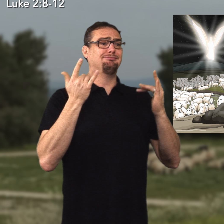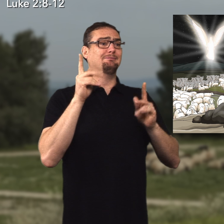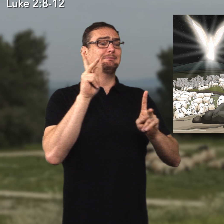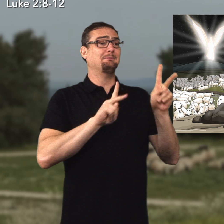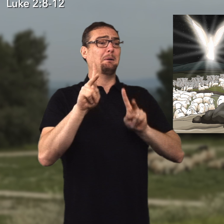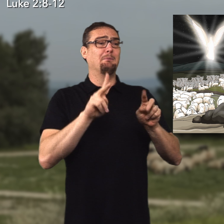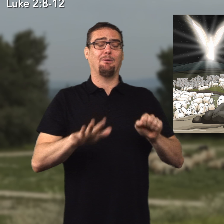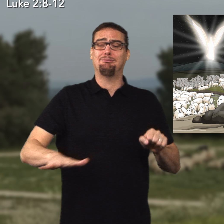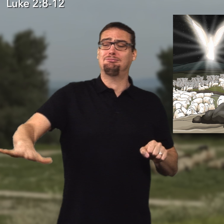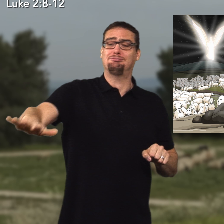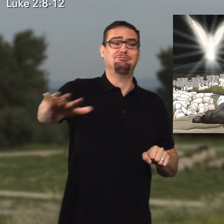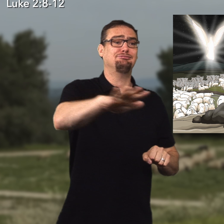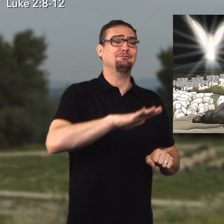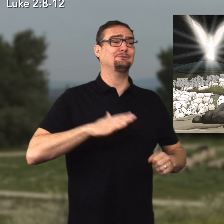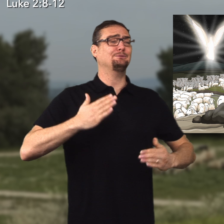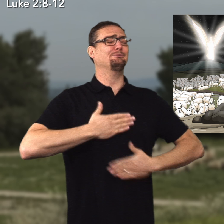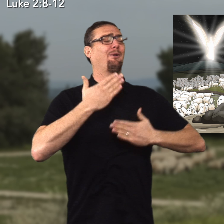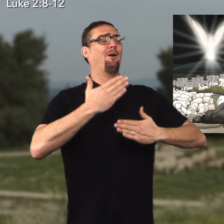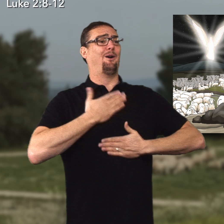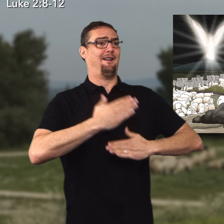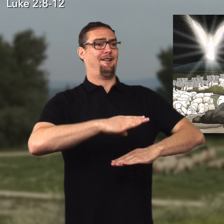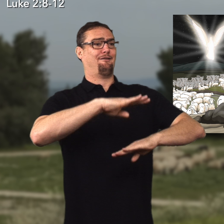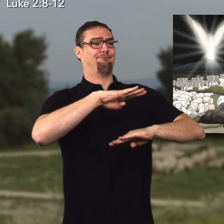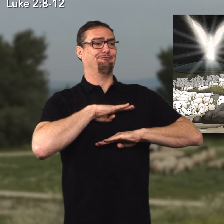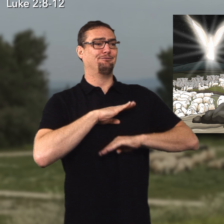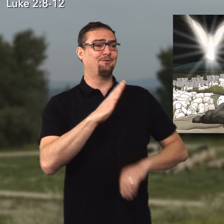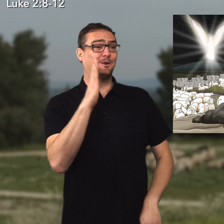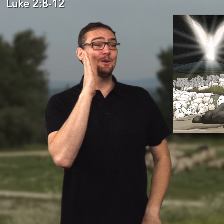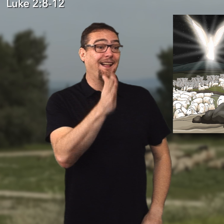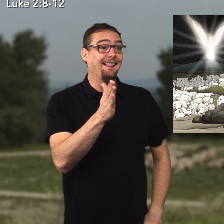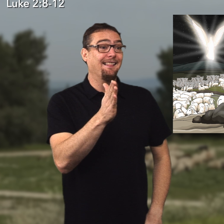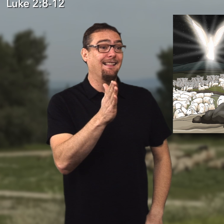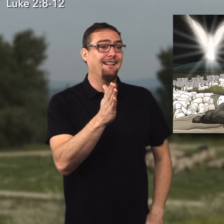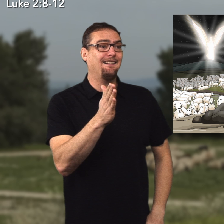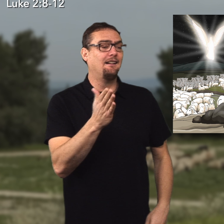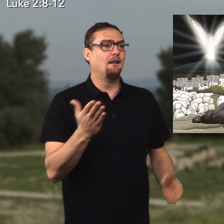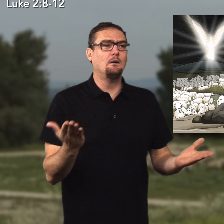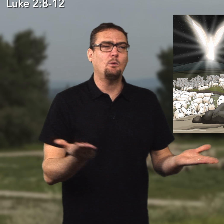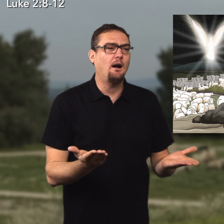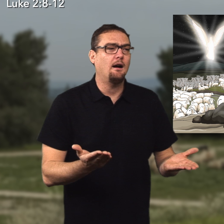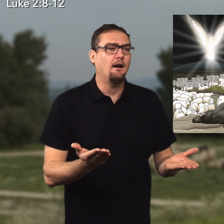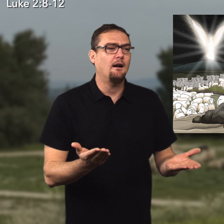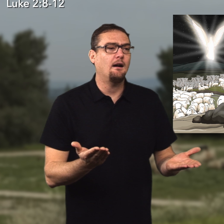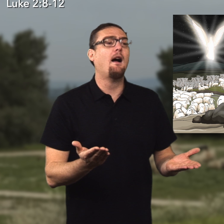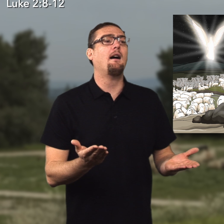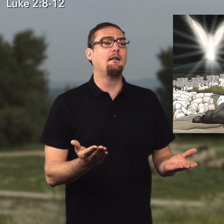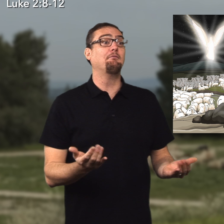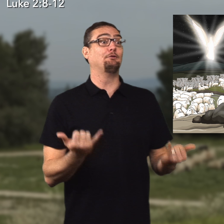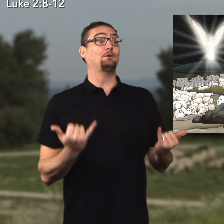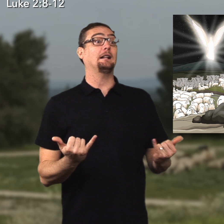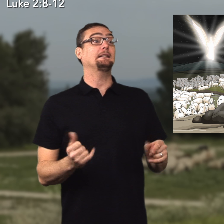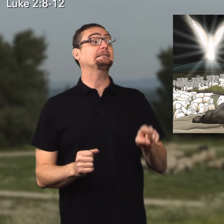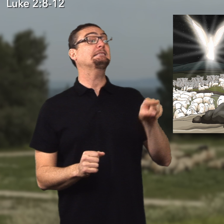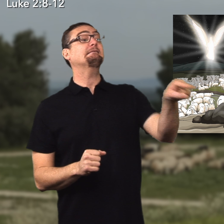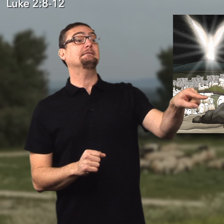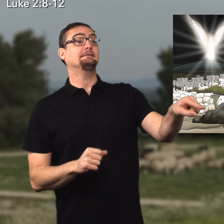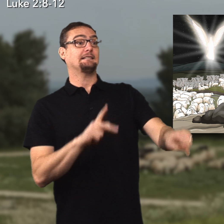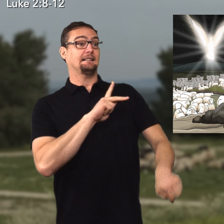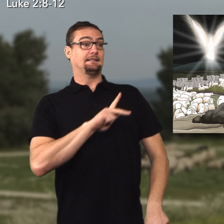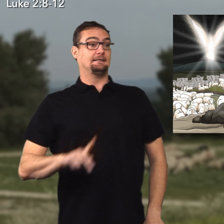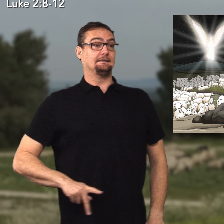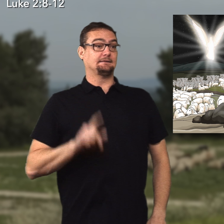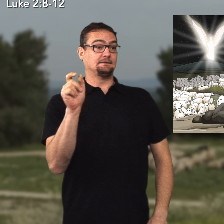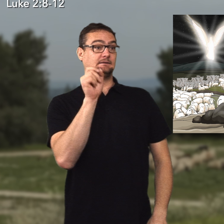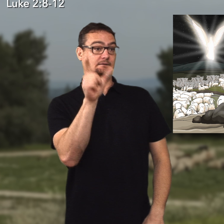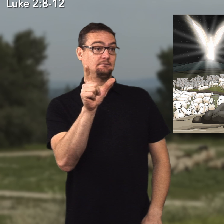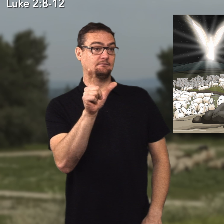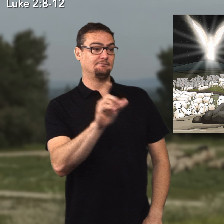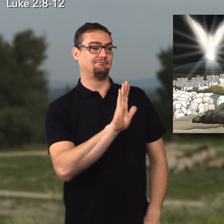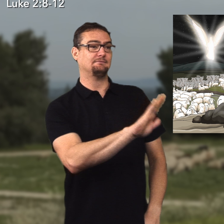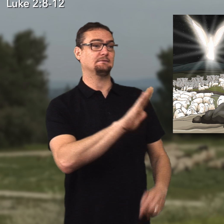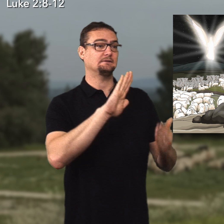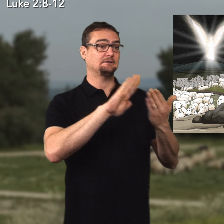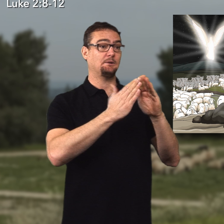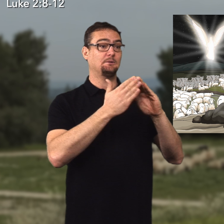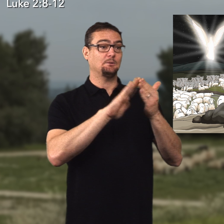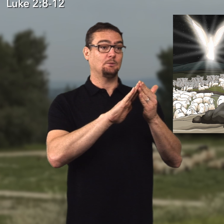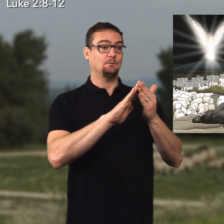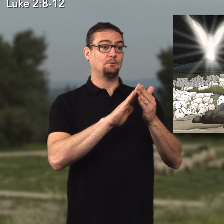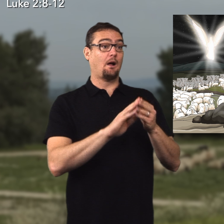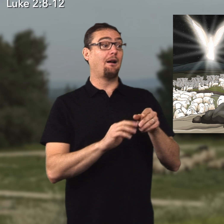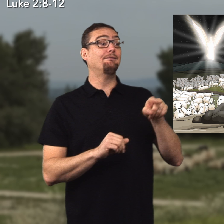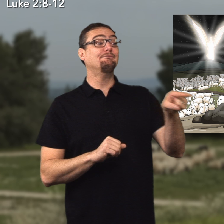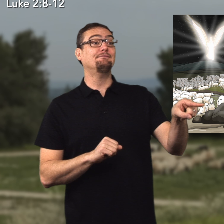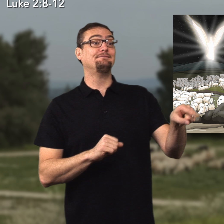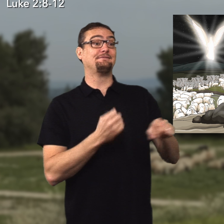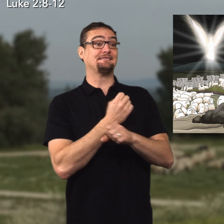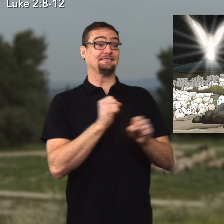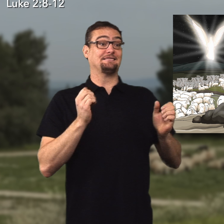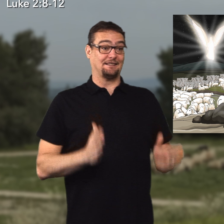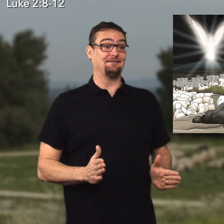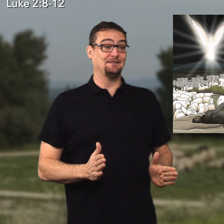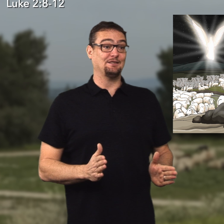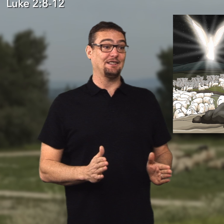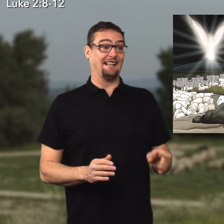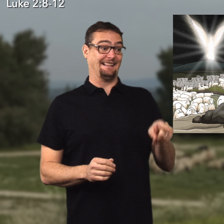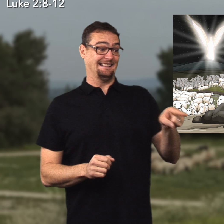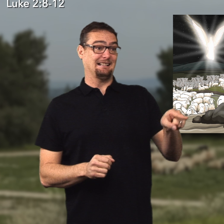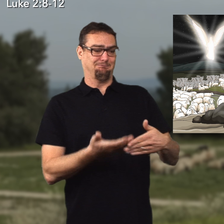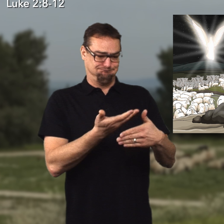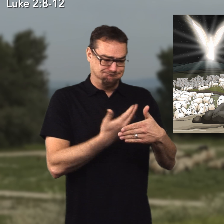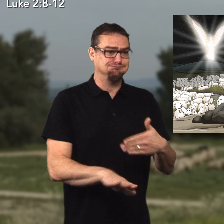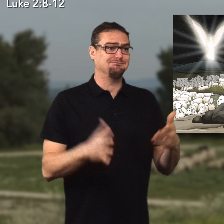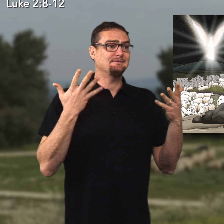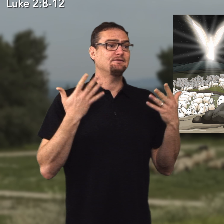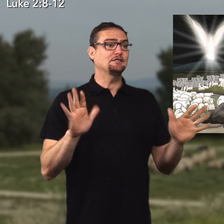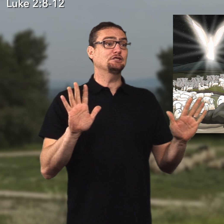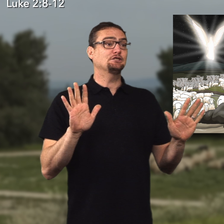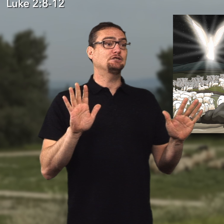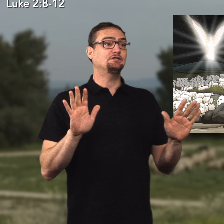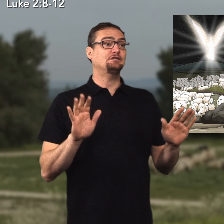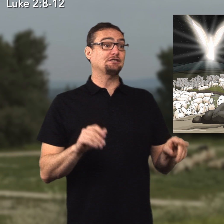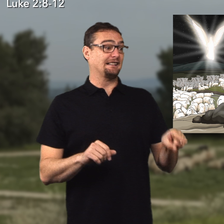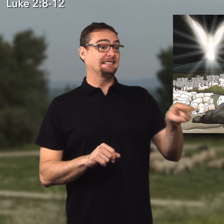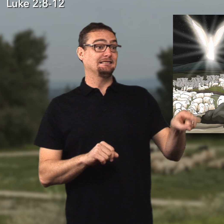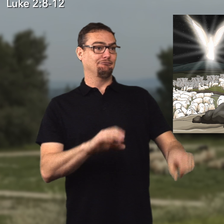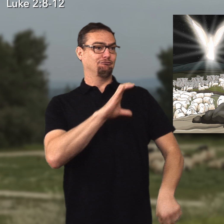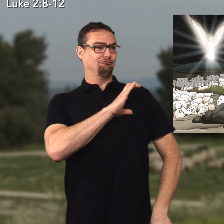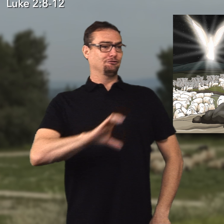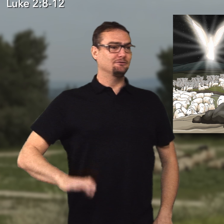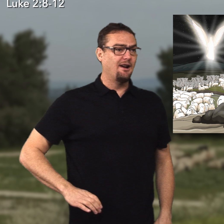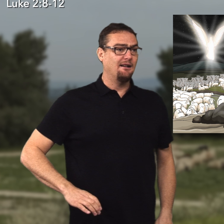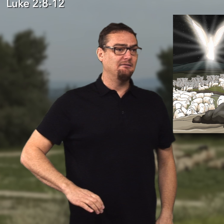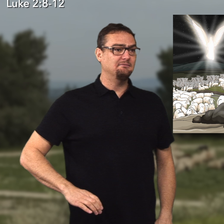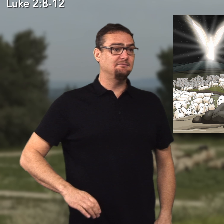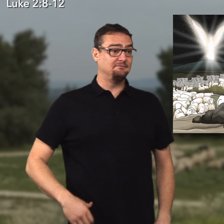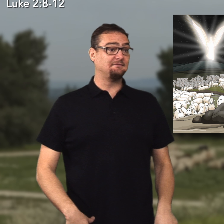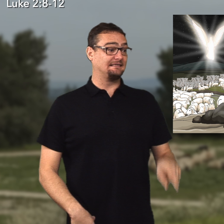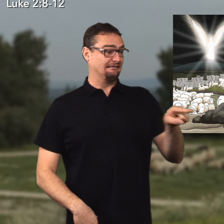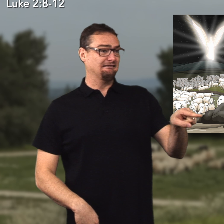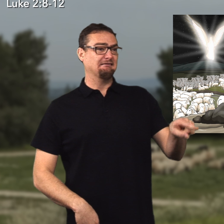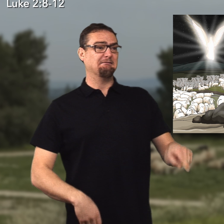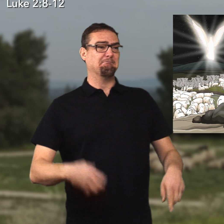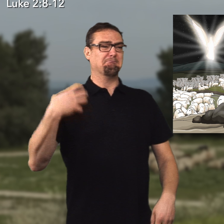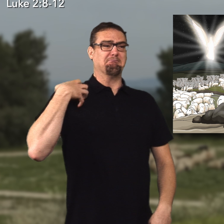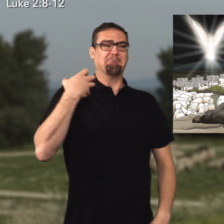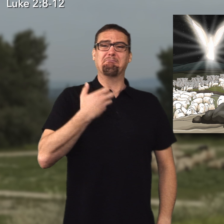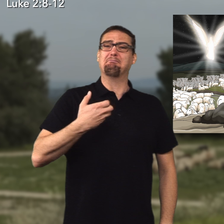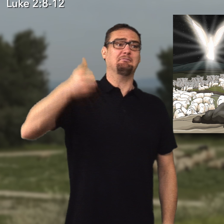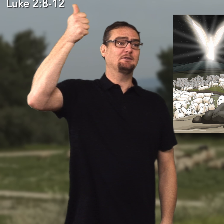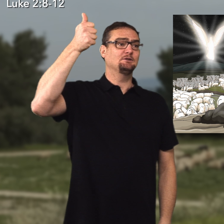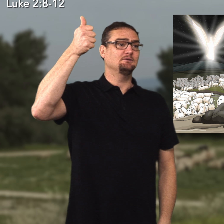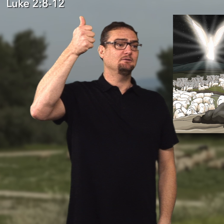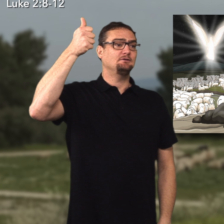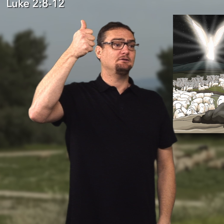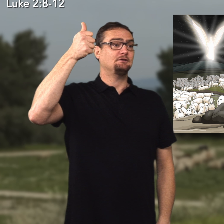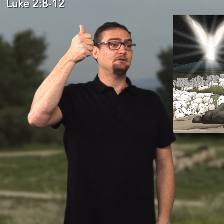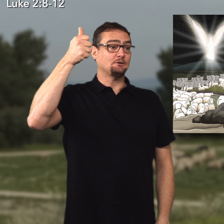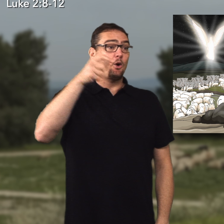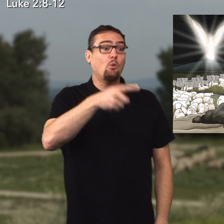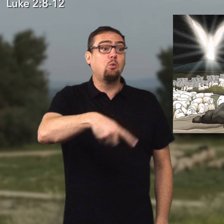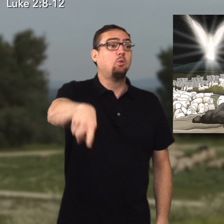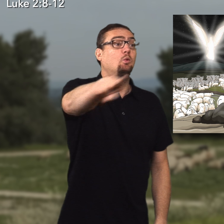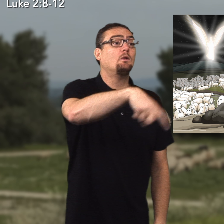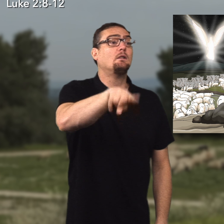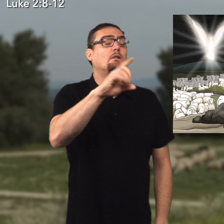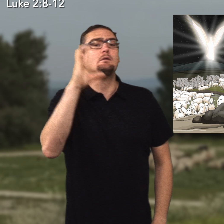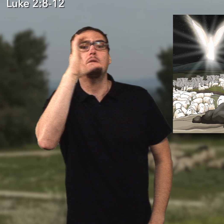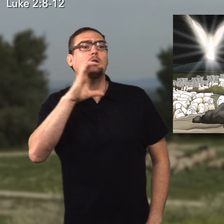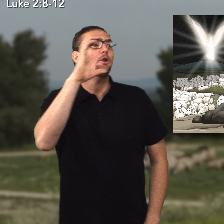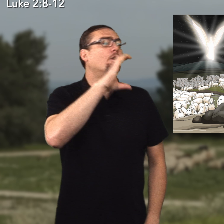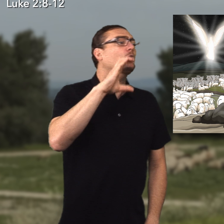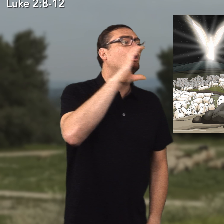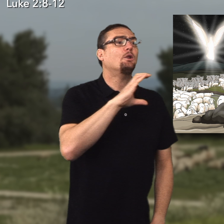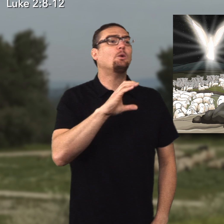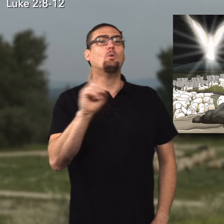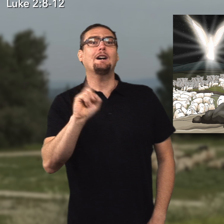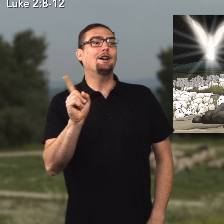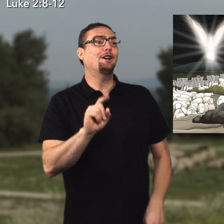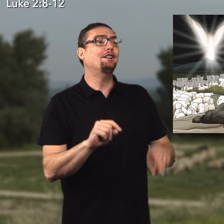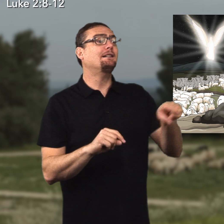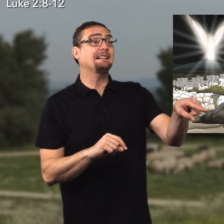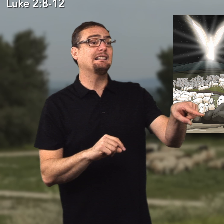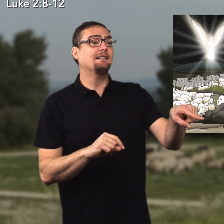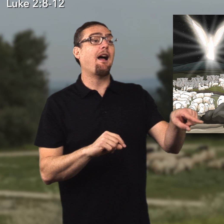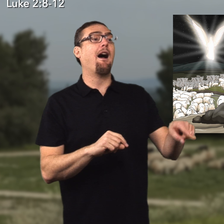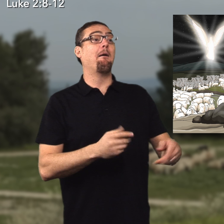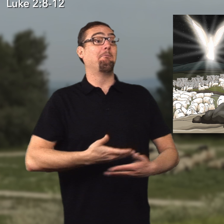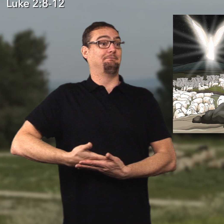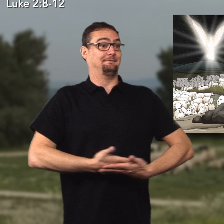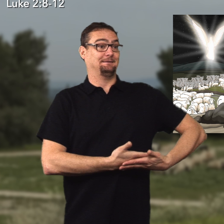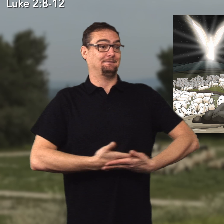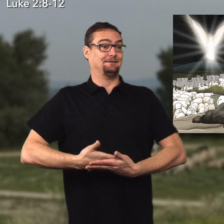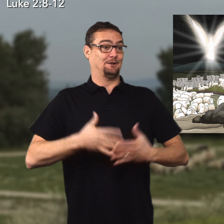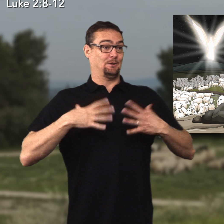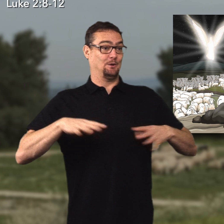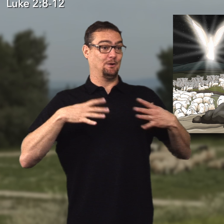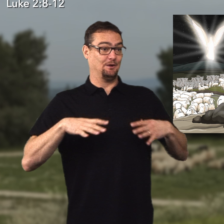For behold, I bring you good news of great joy that will be for all the people: Today in the city of David a Savior has been born to you.